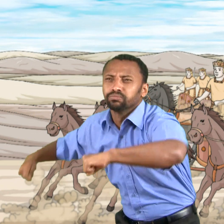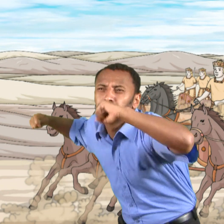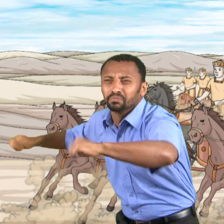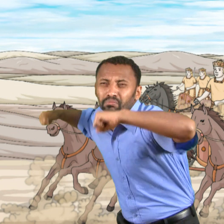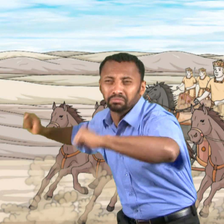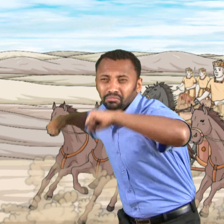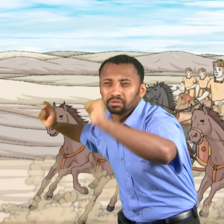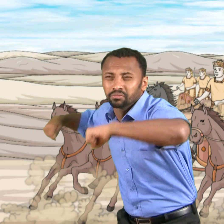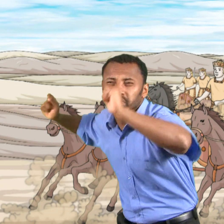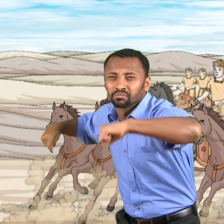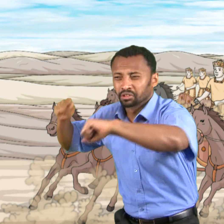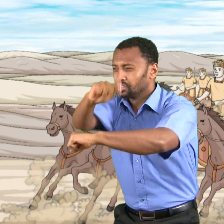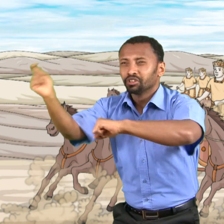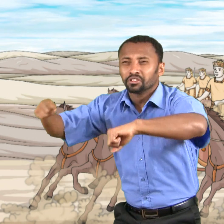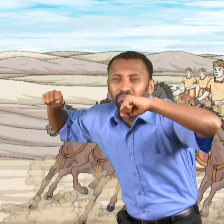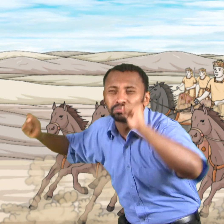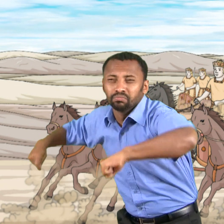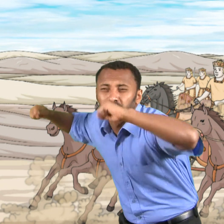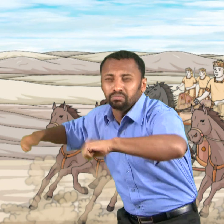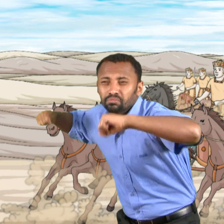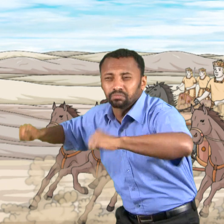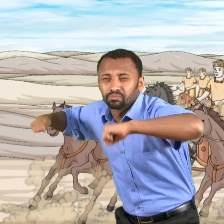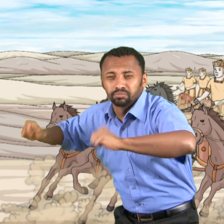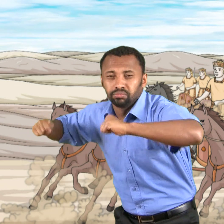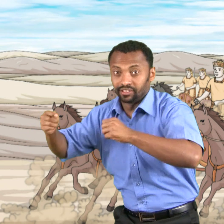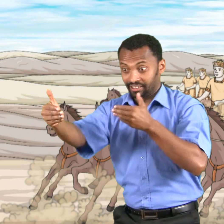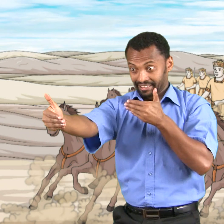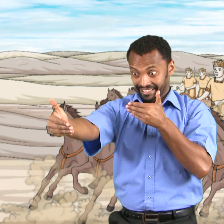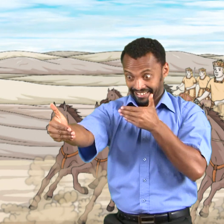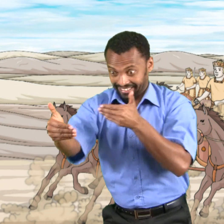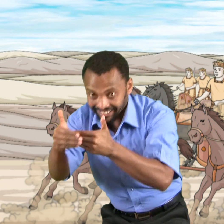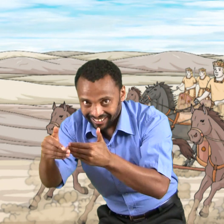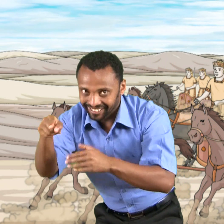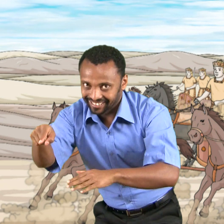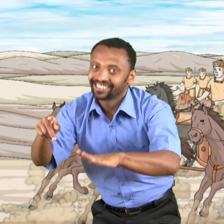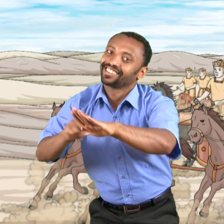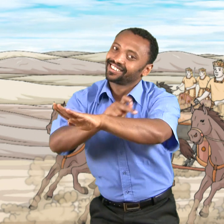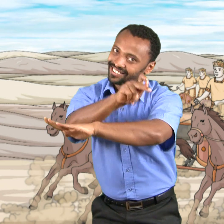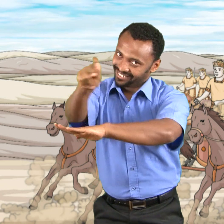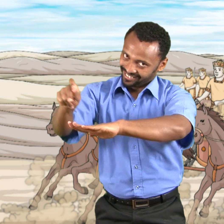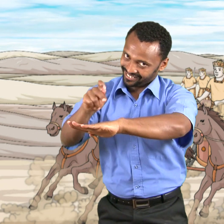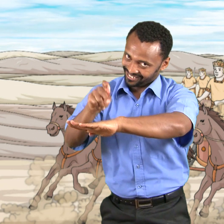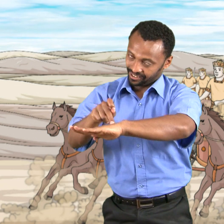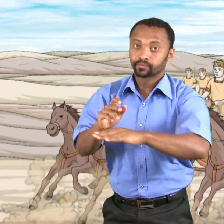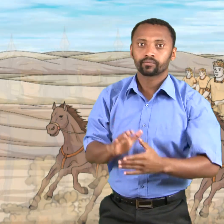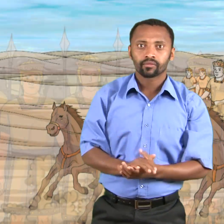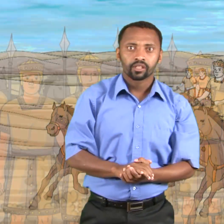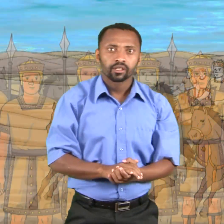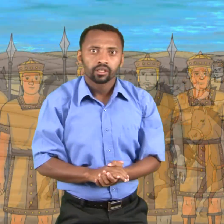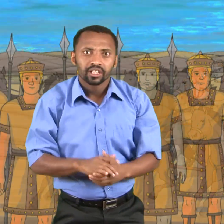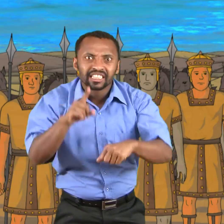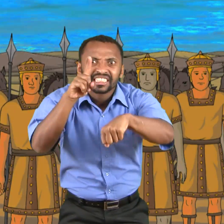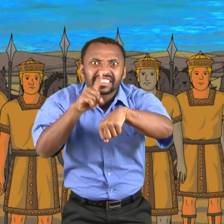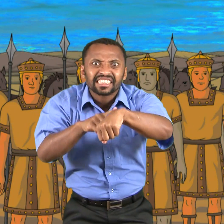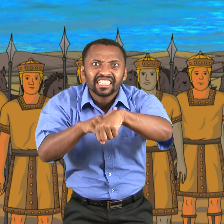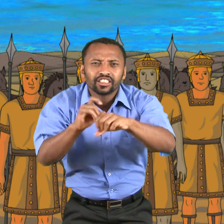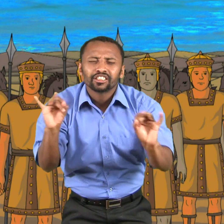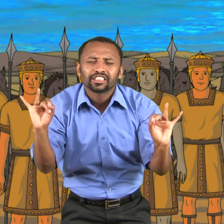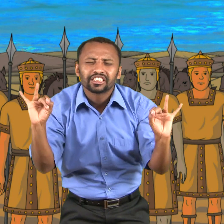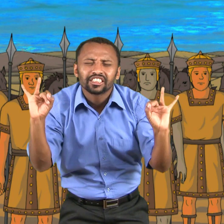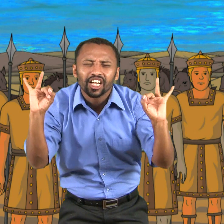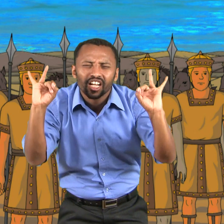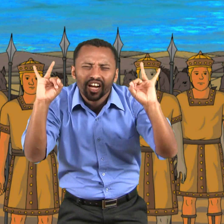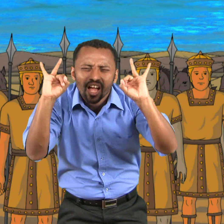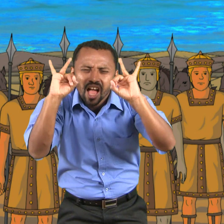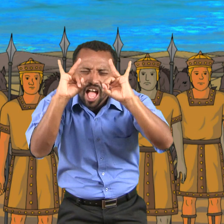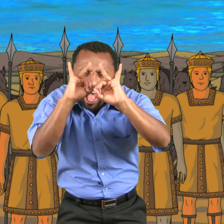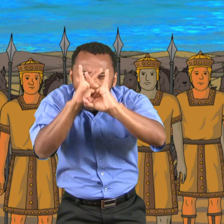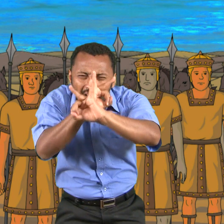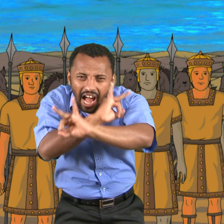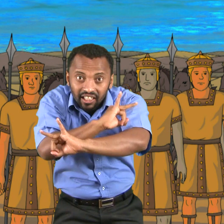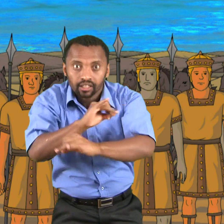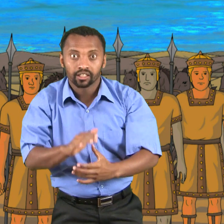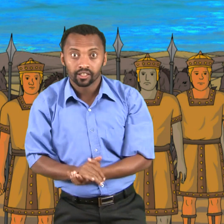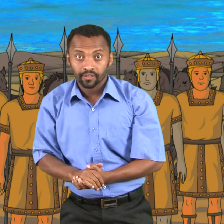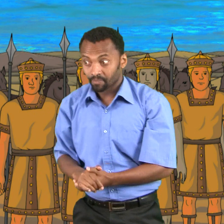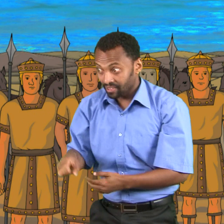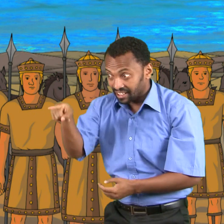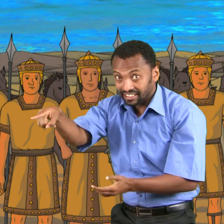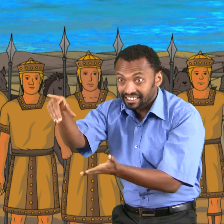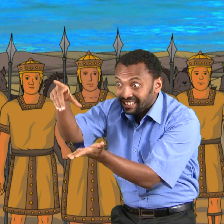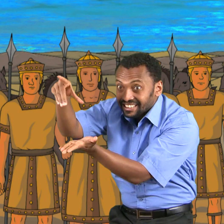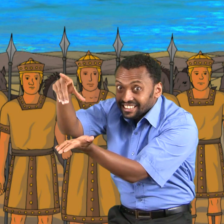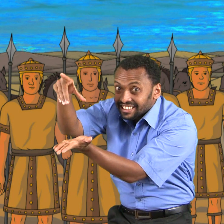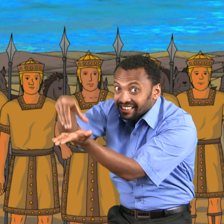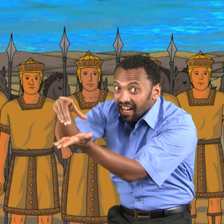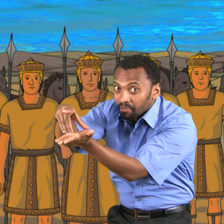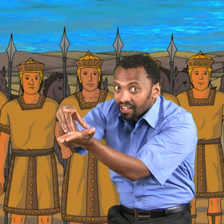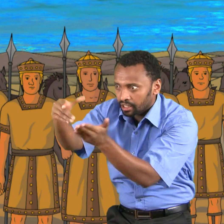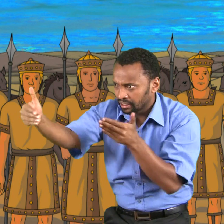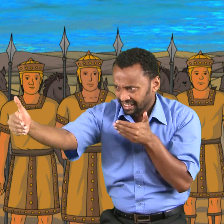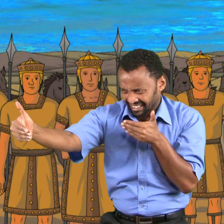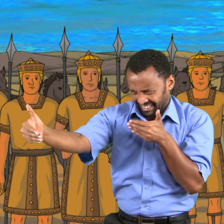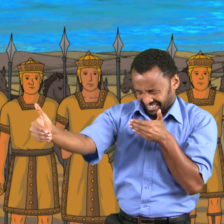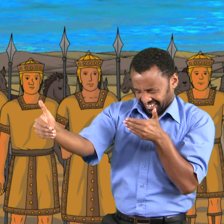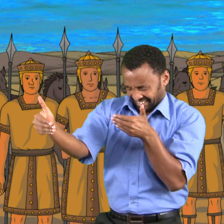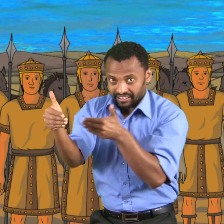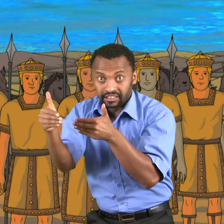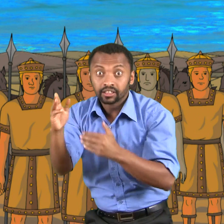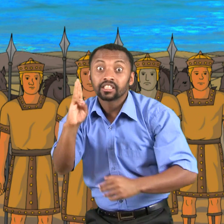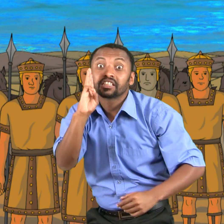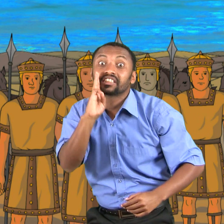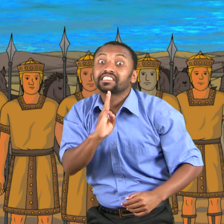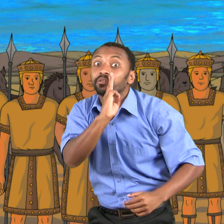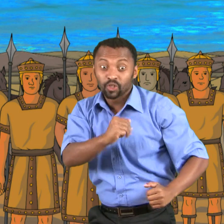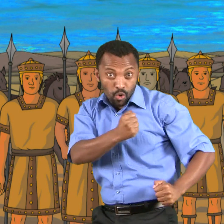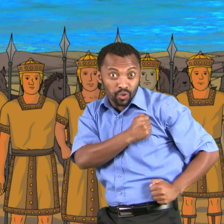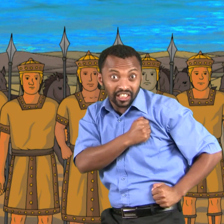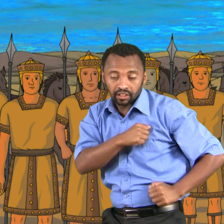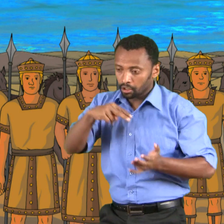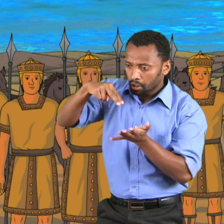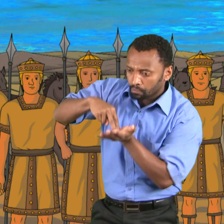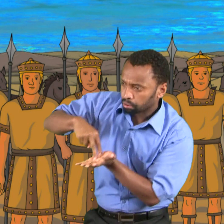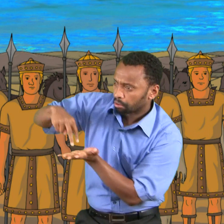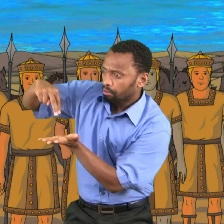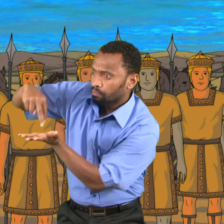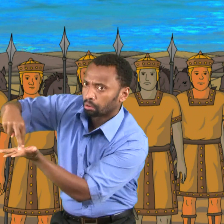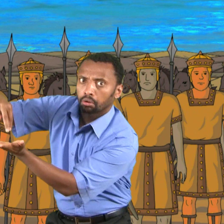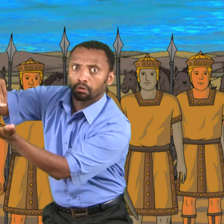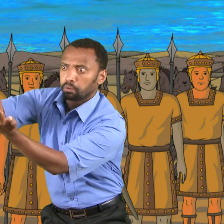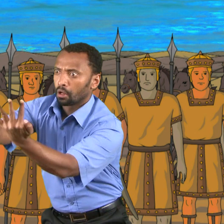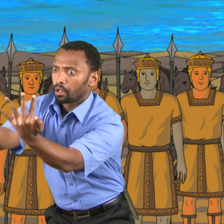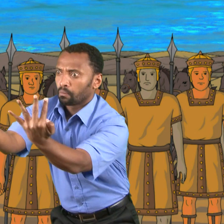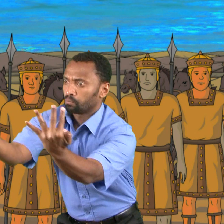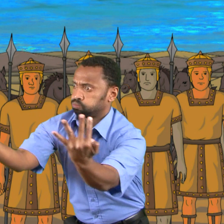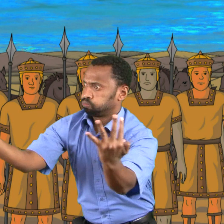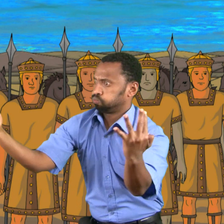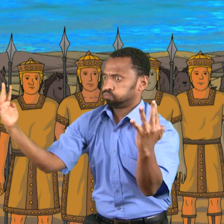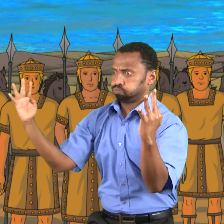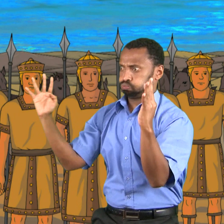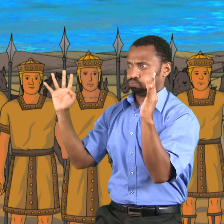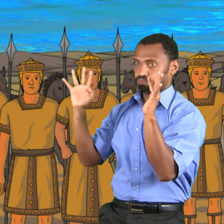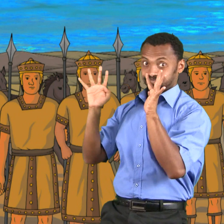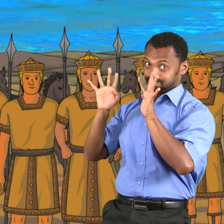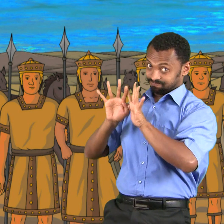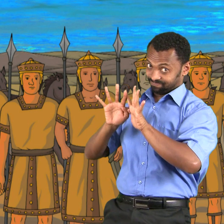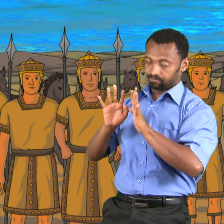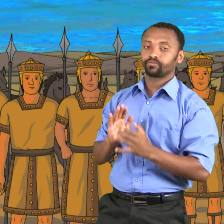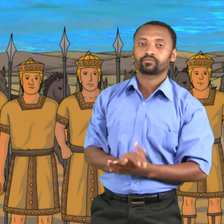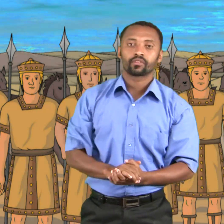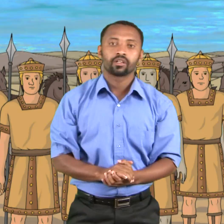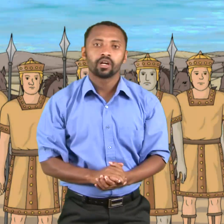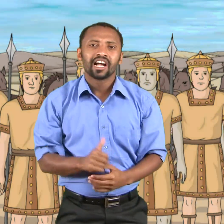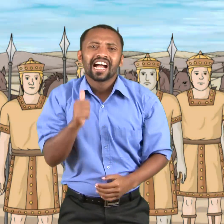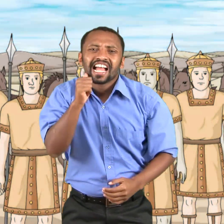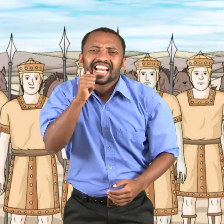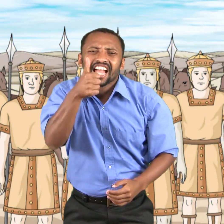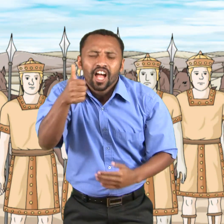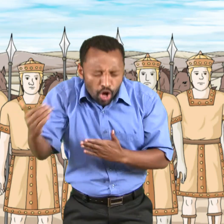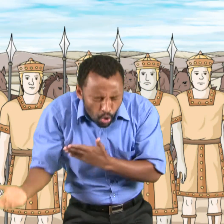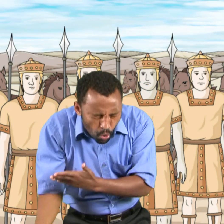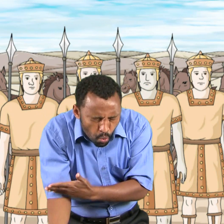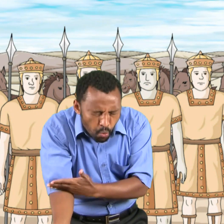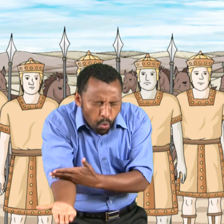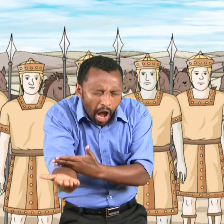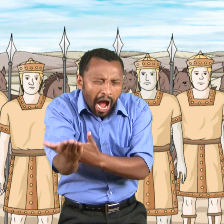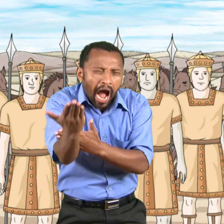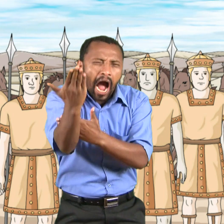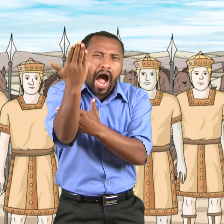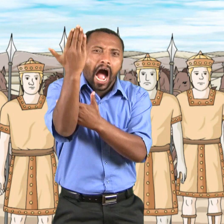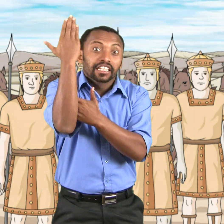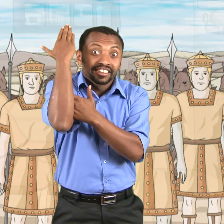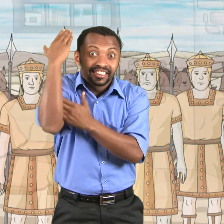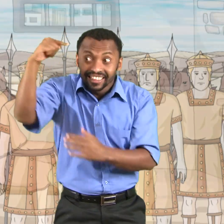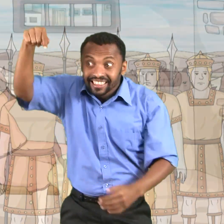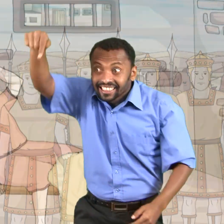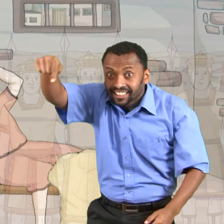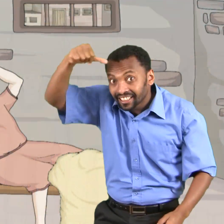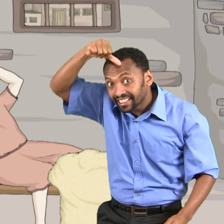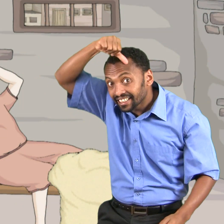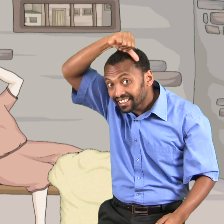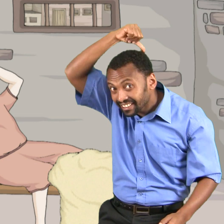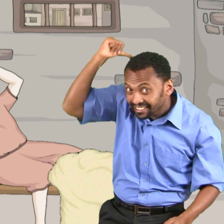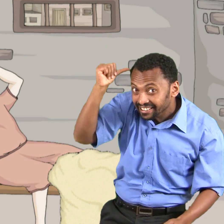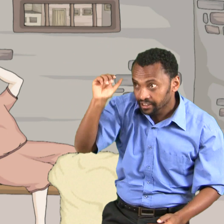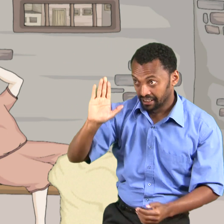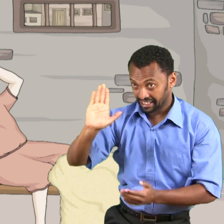They went there by night and surrounded the city.